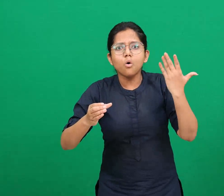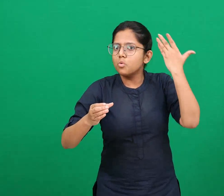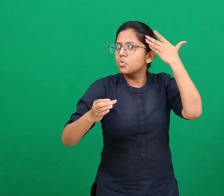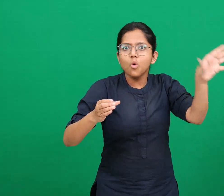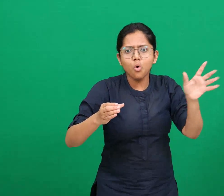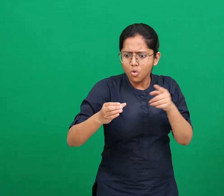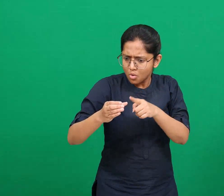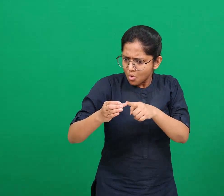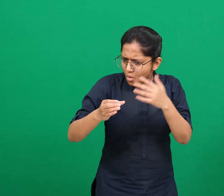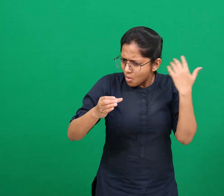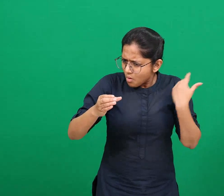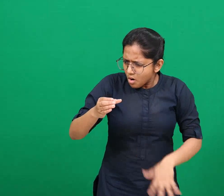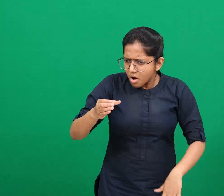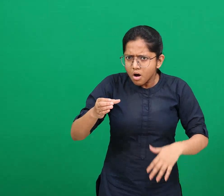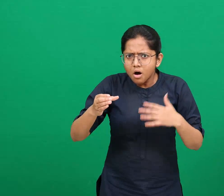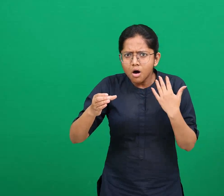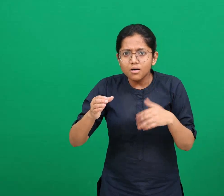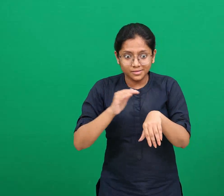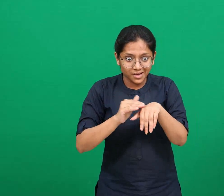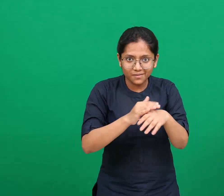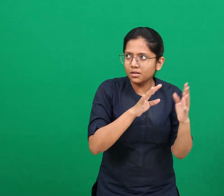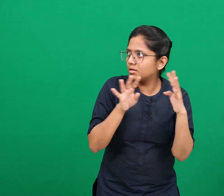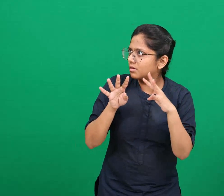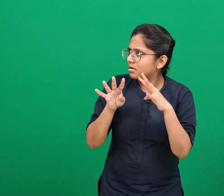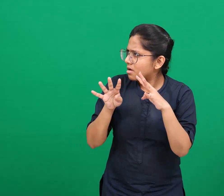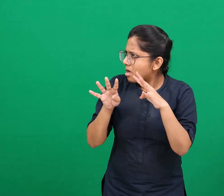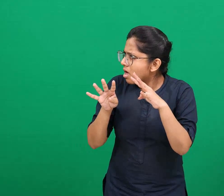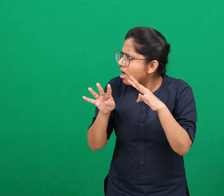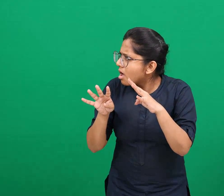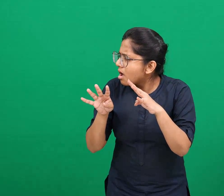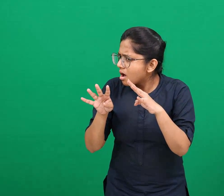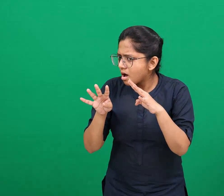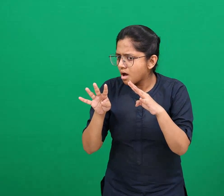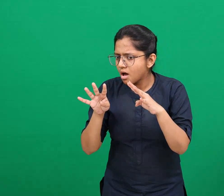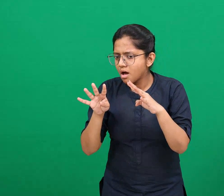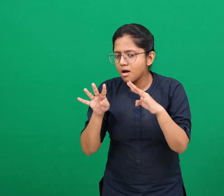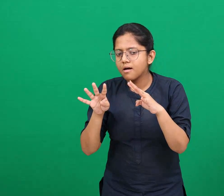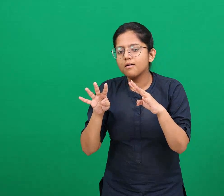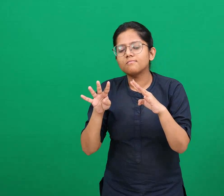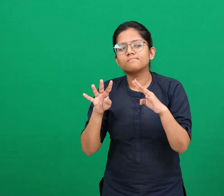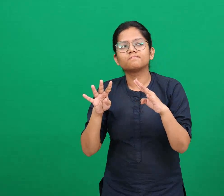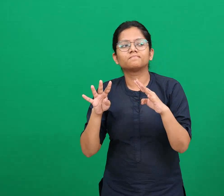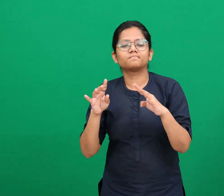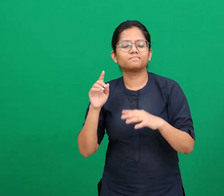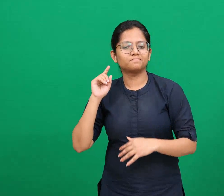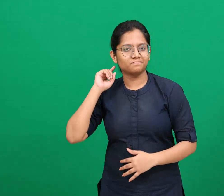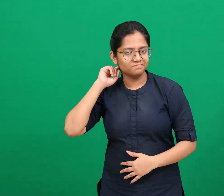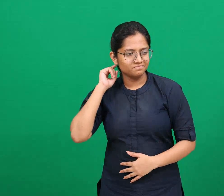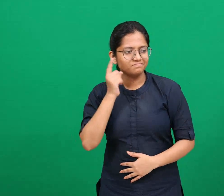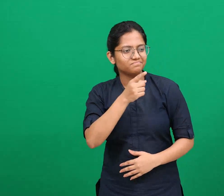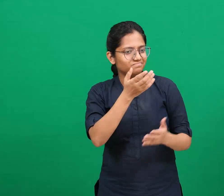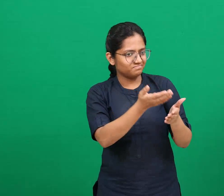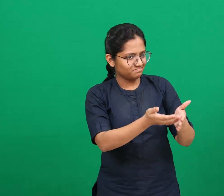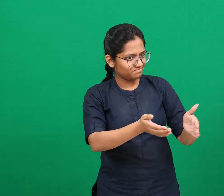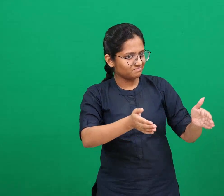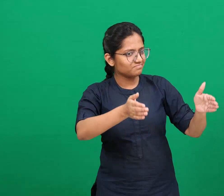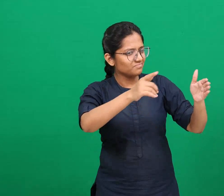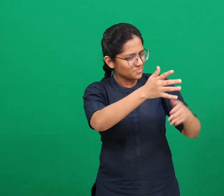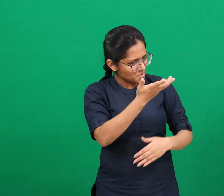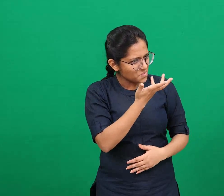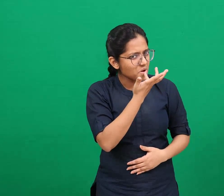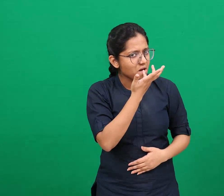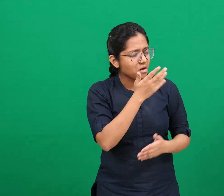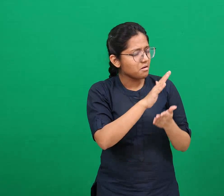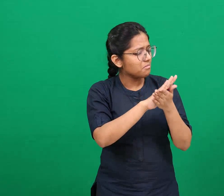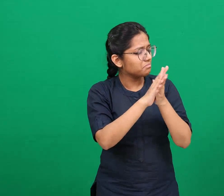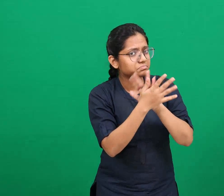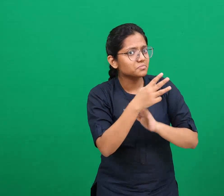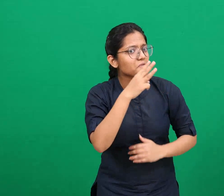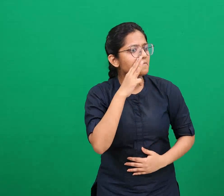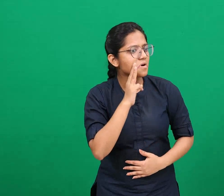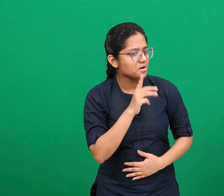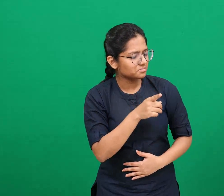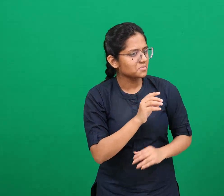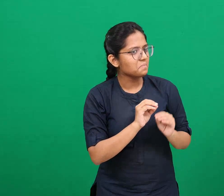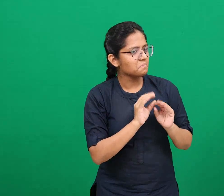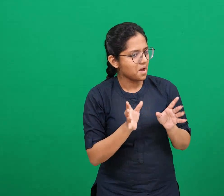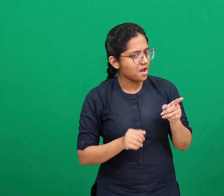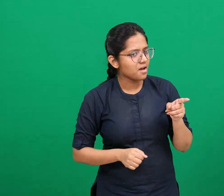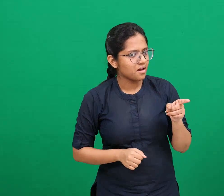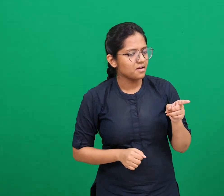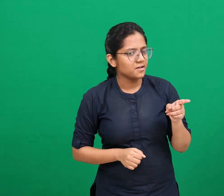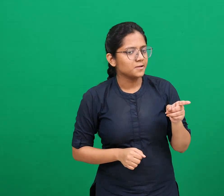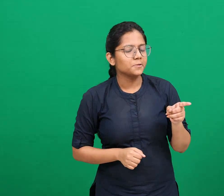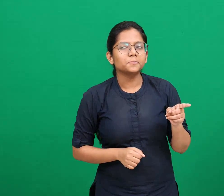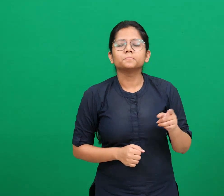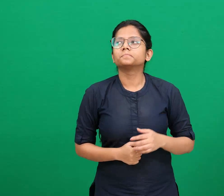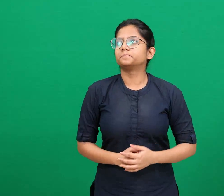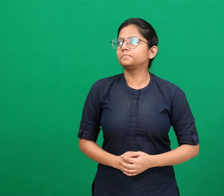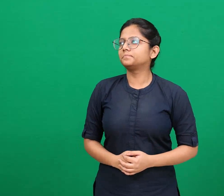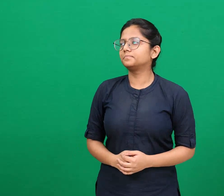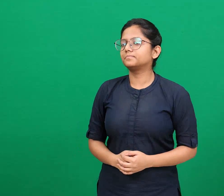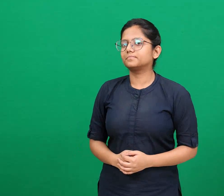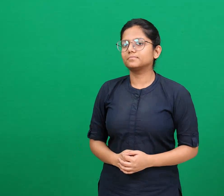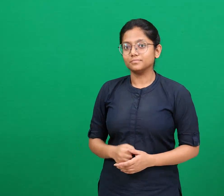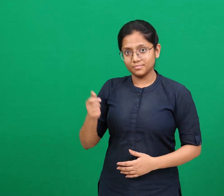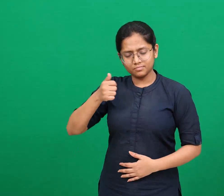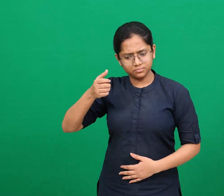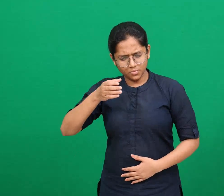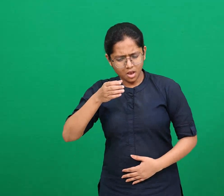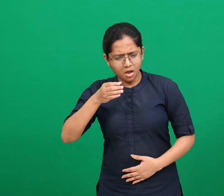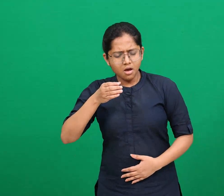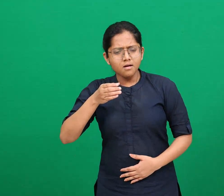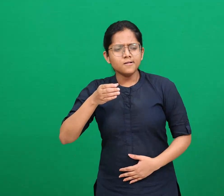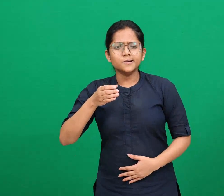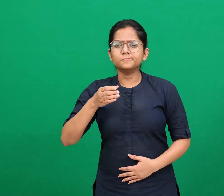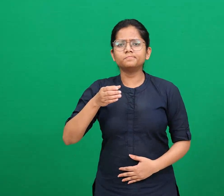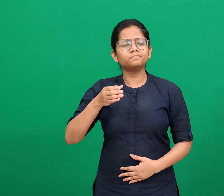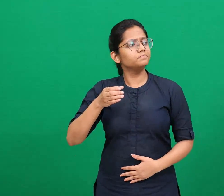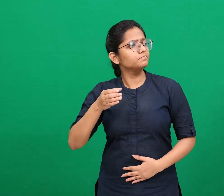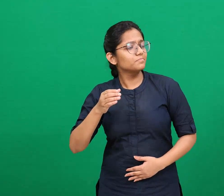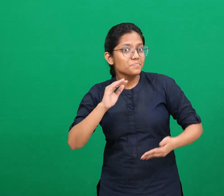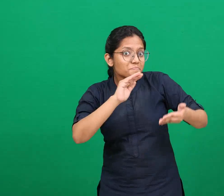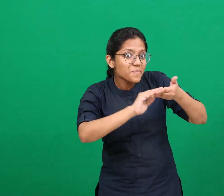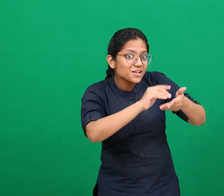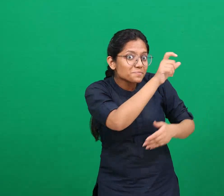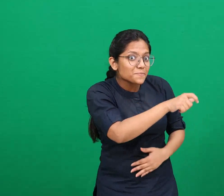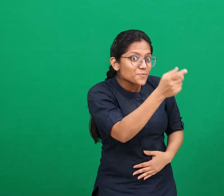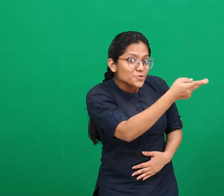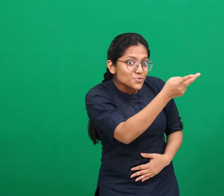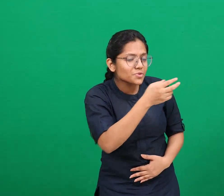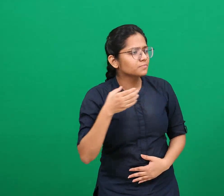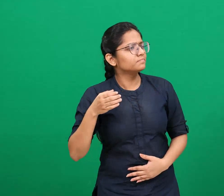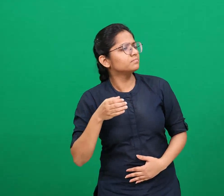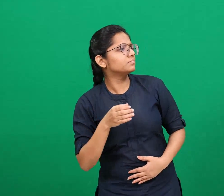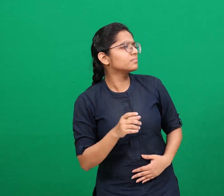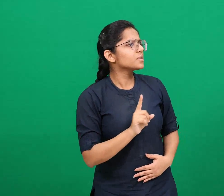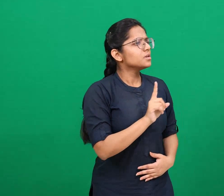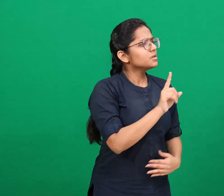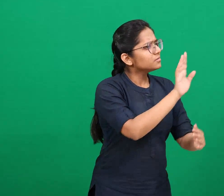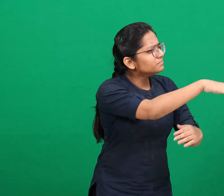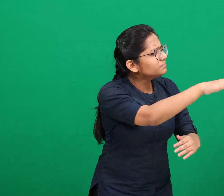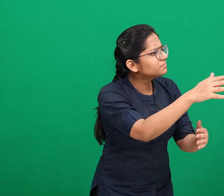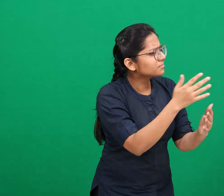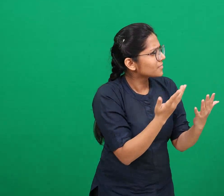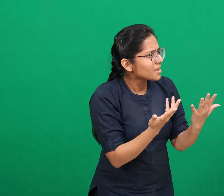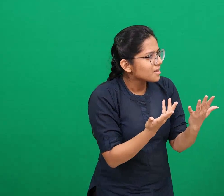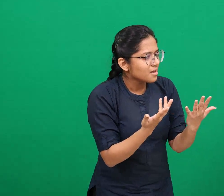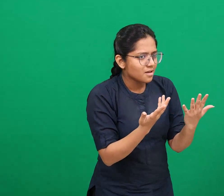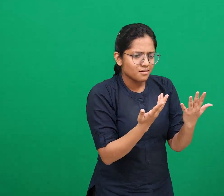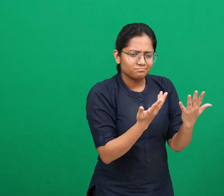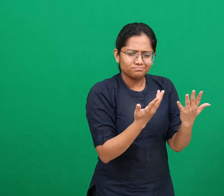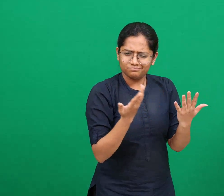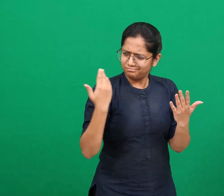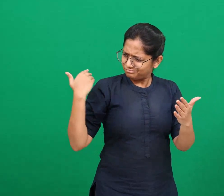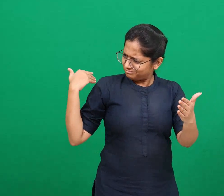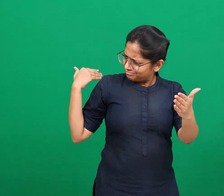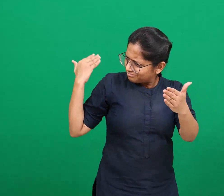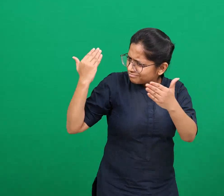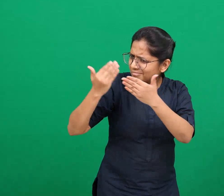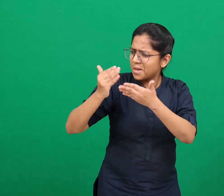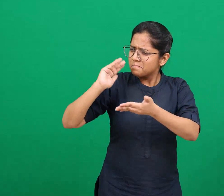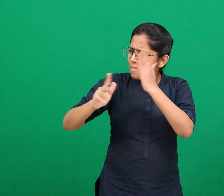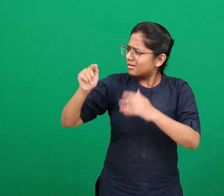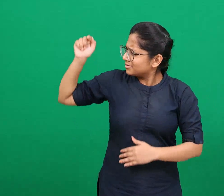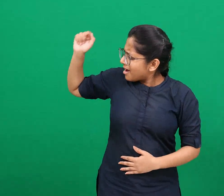He did not know where it was from, but the servants who had drawn the water knew.